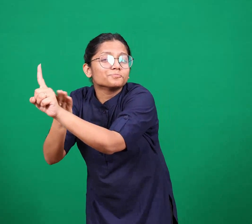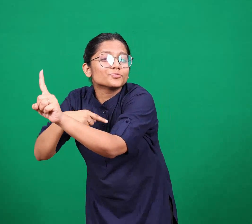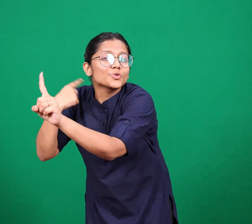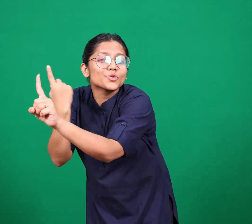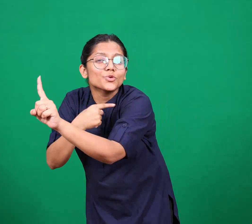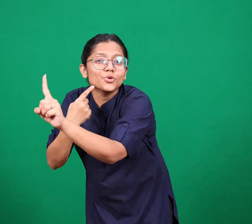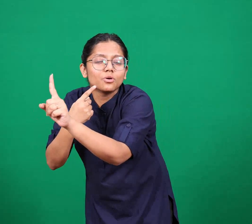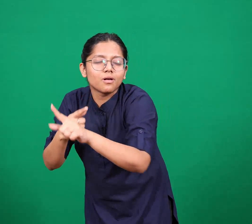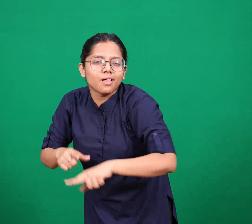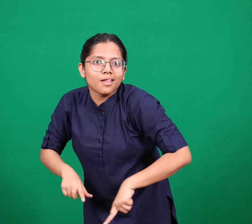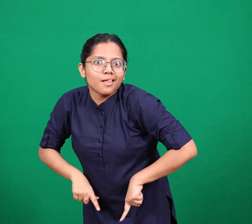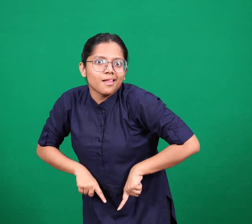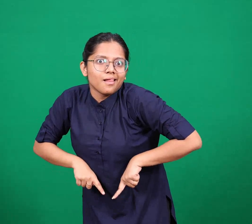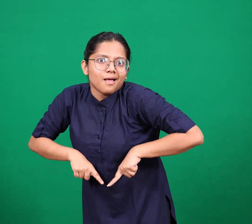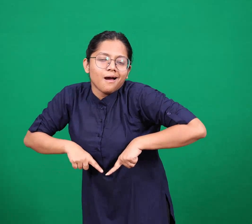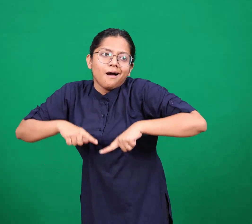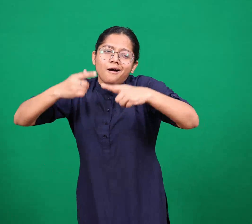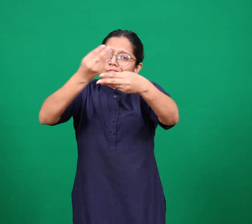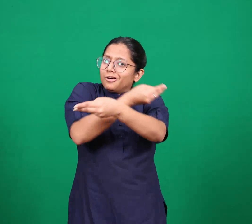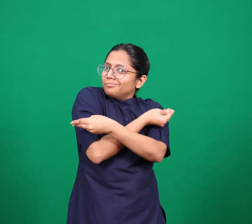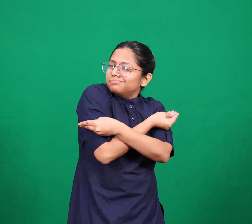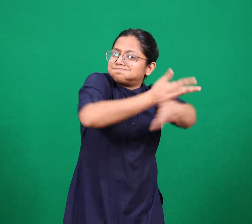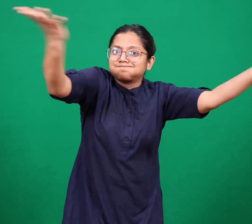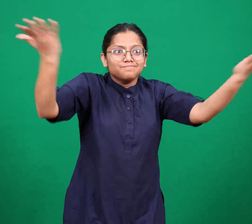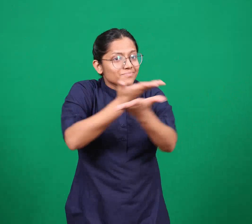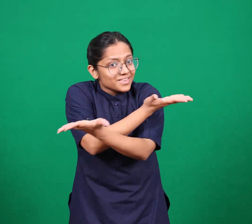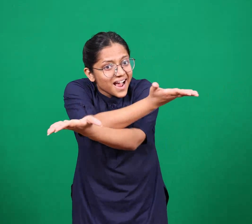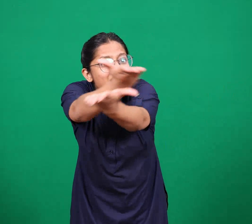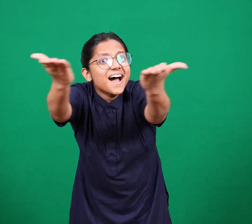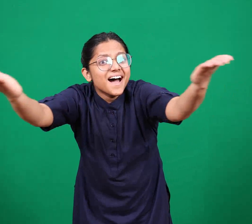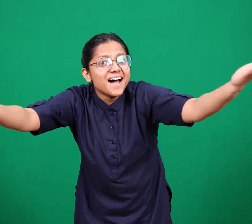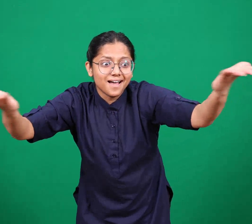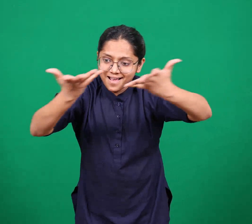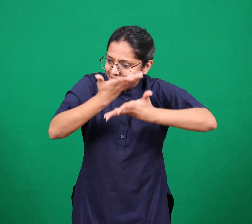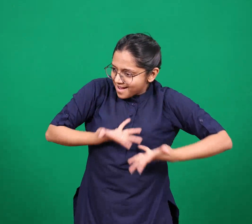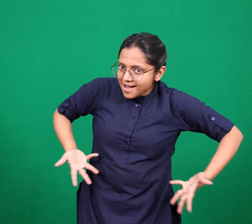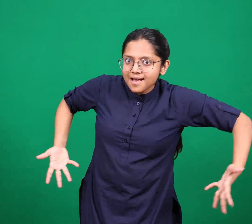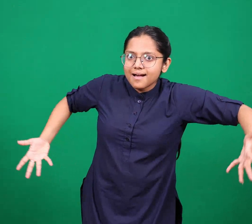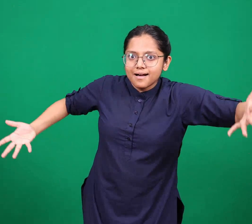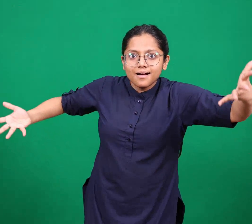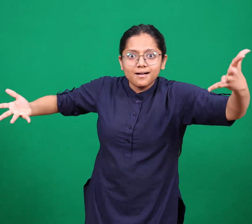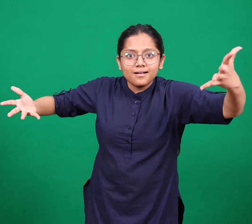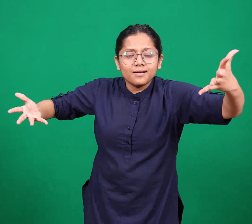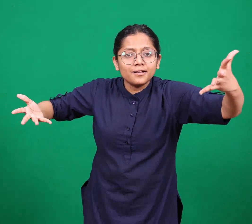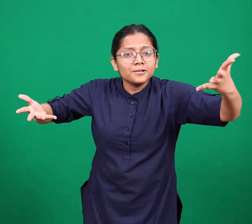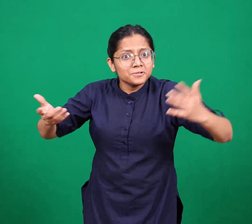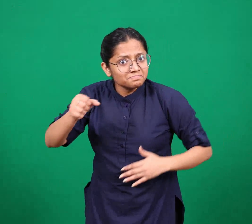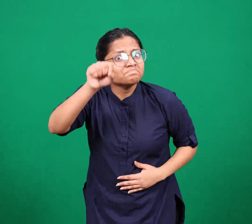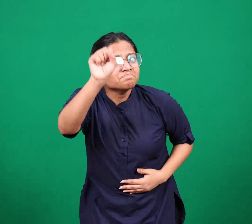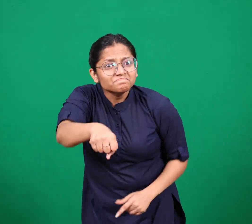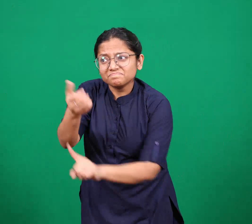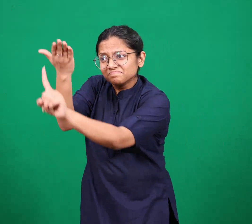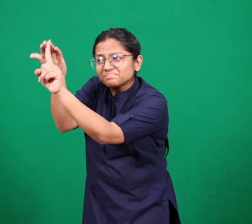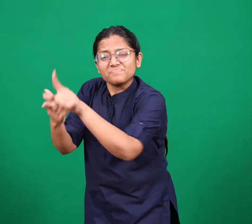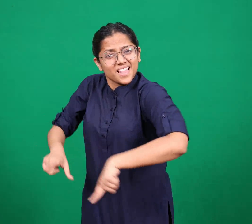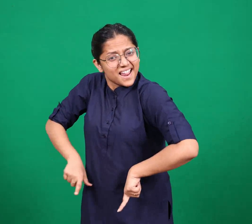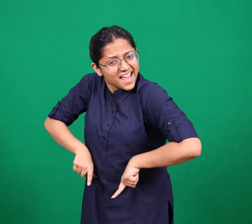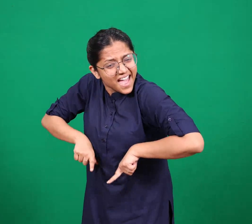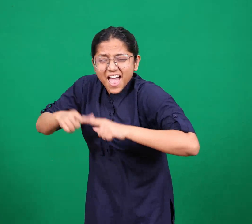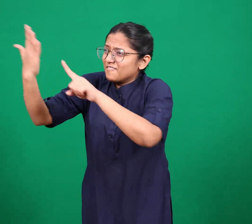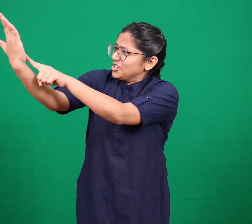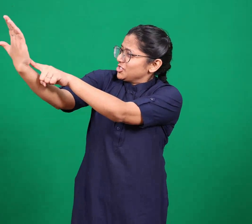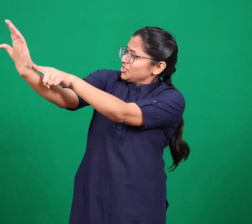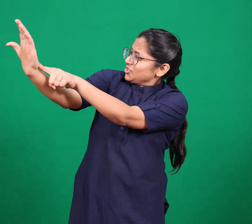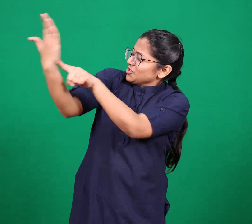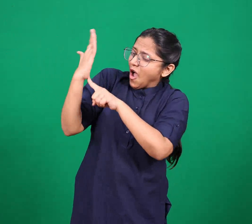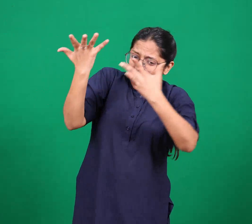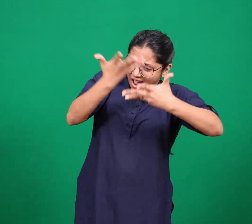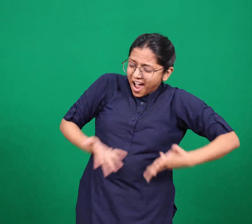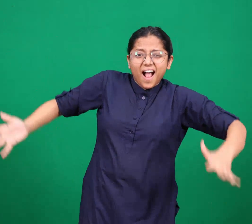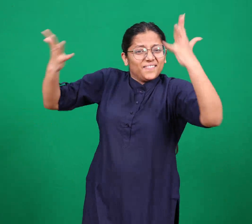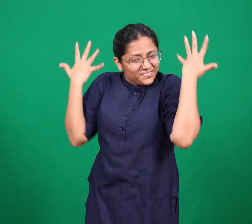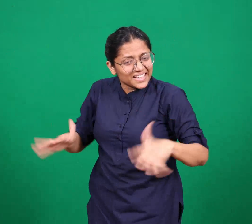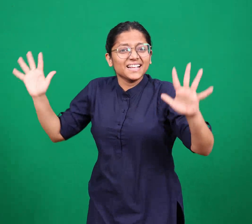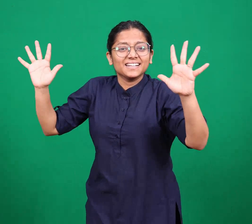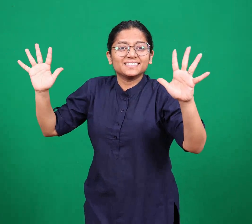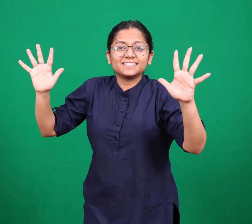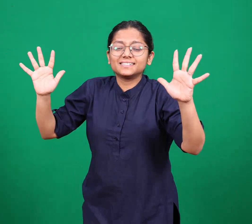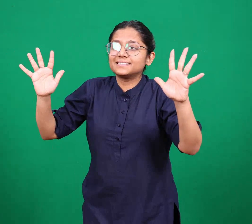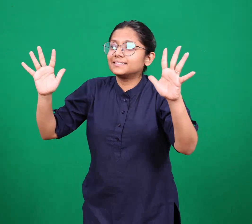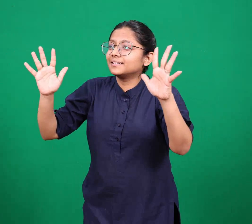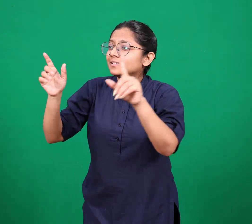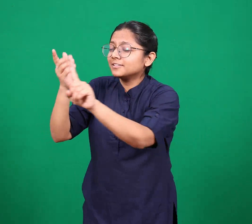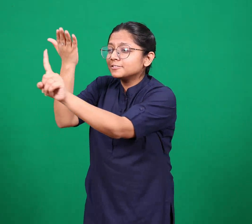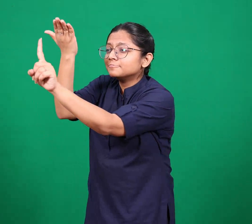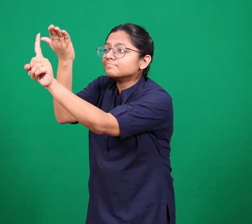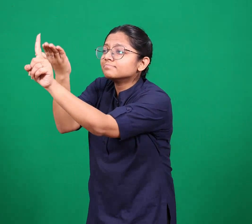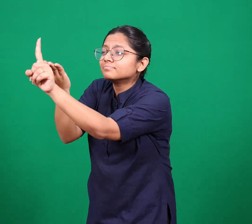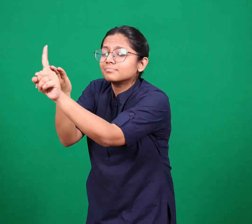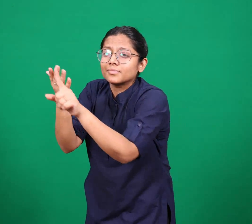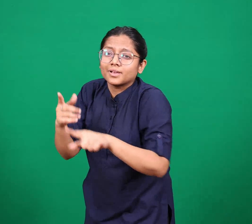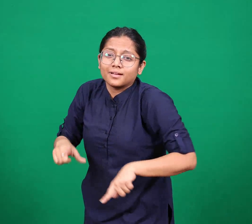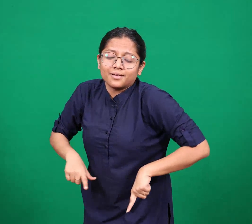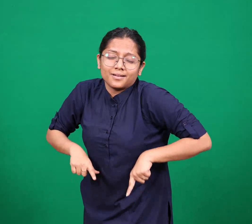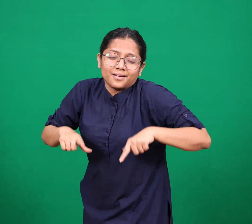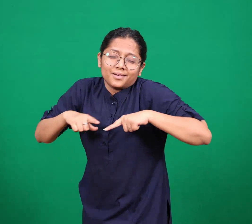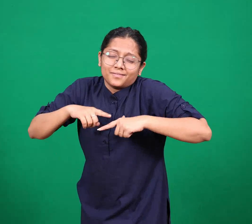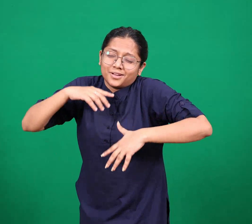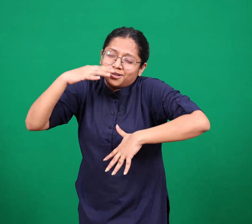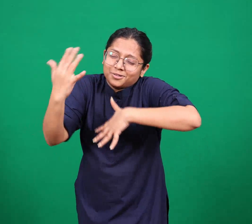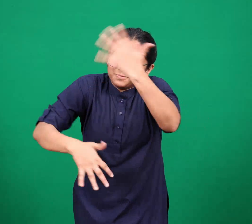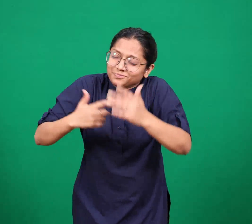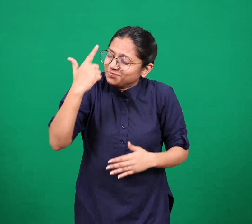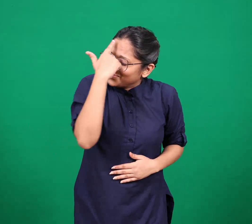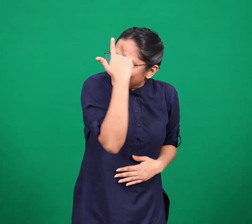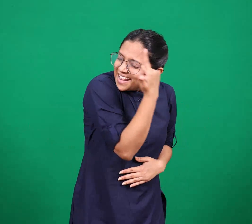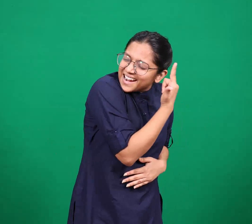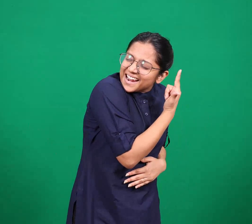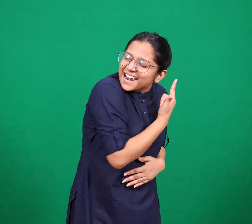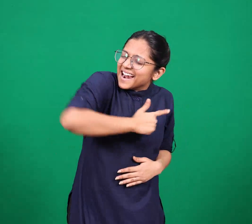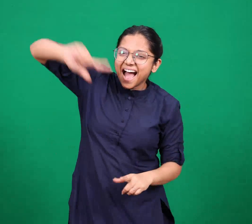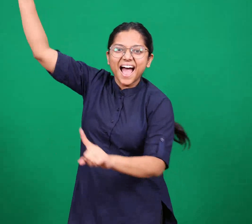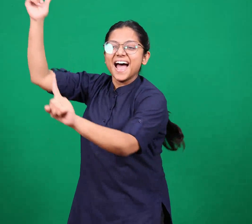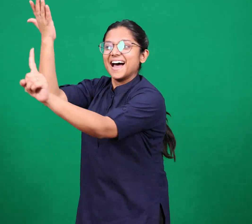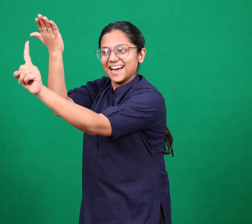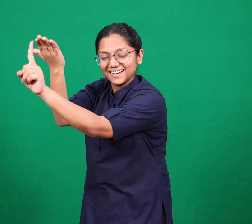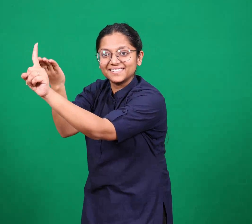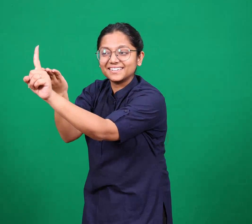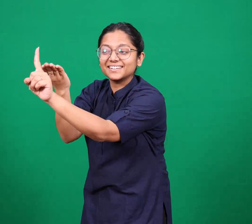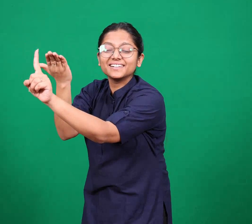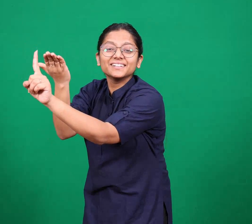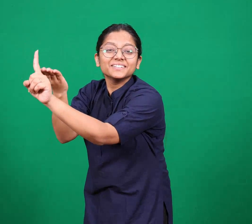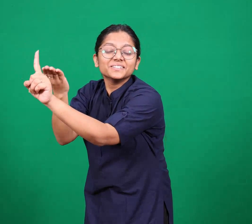And this is the life that was revealed;